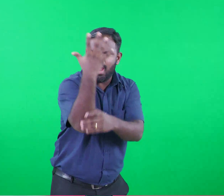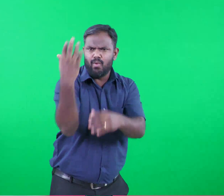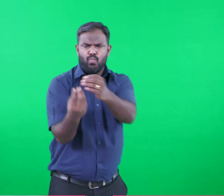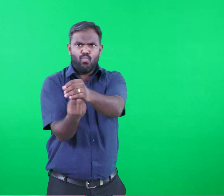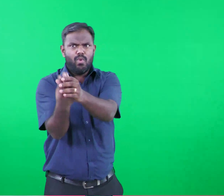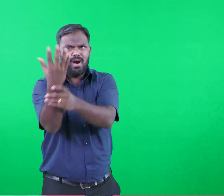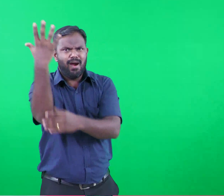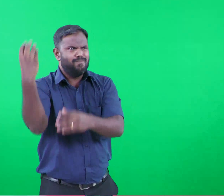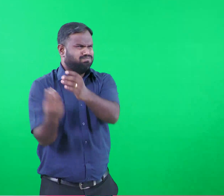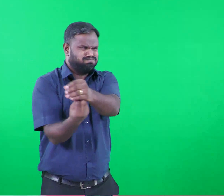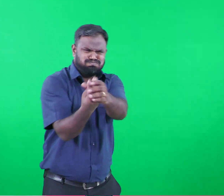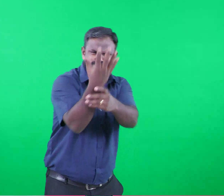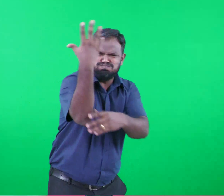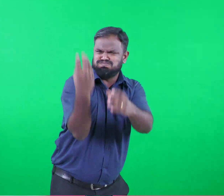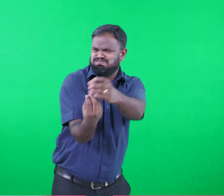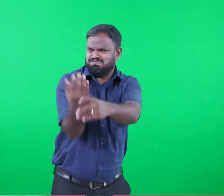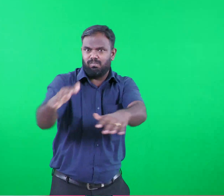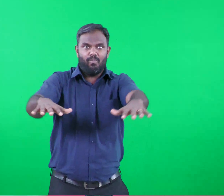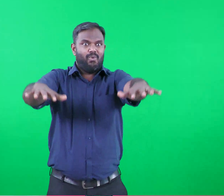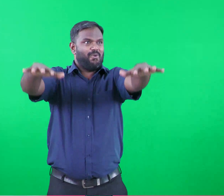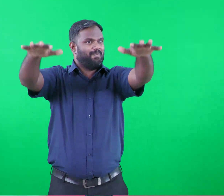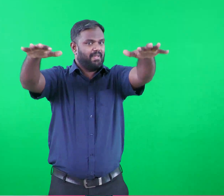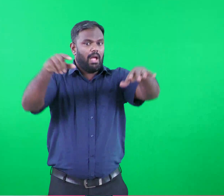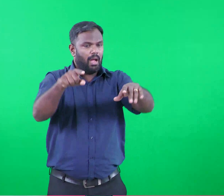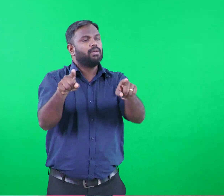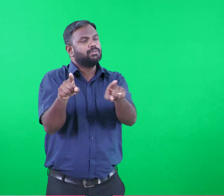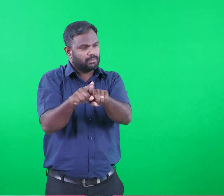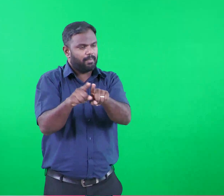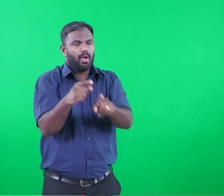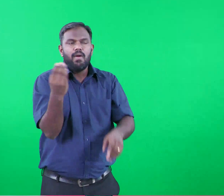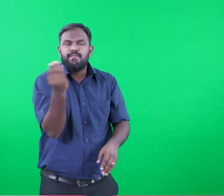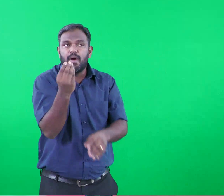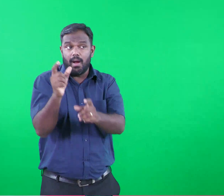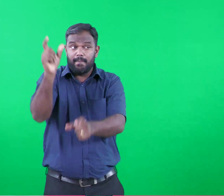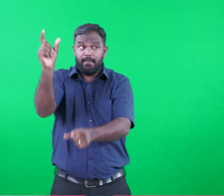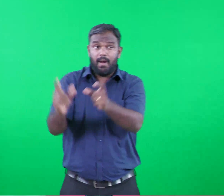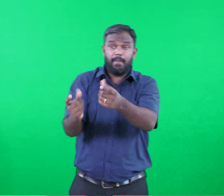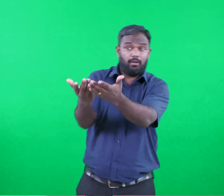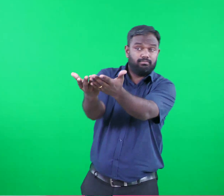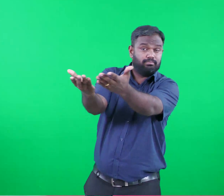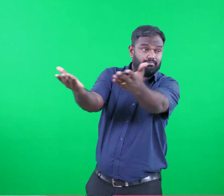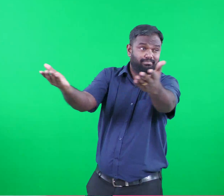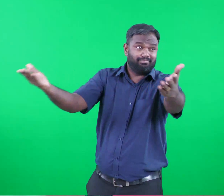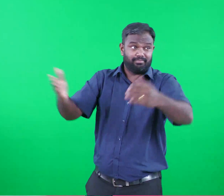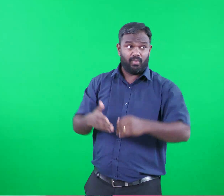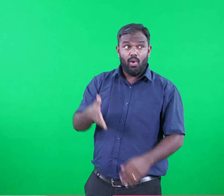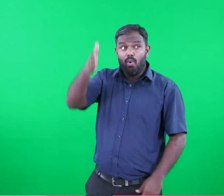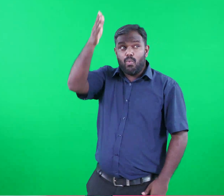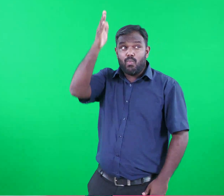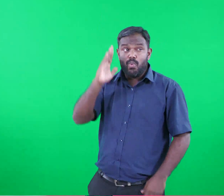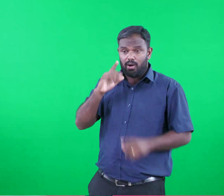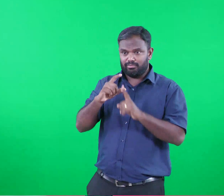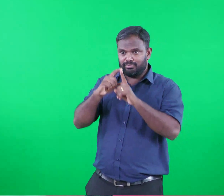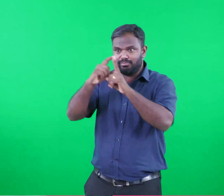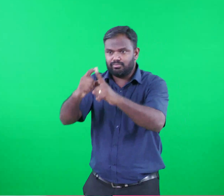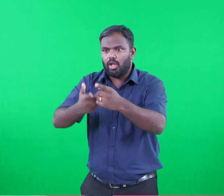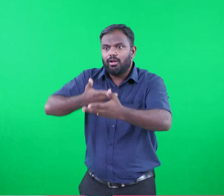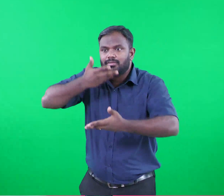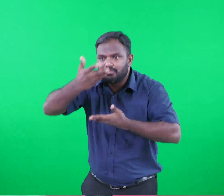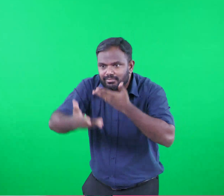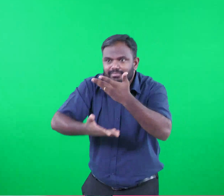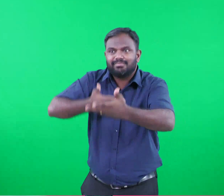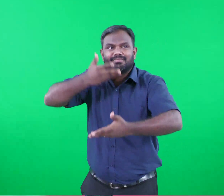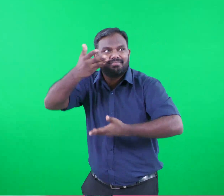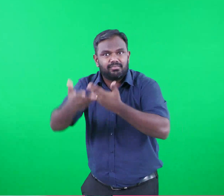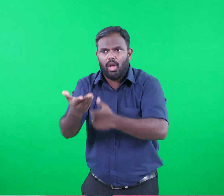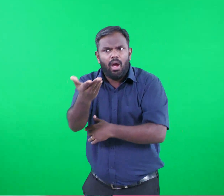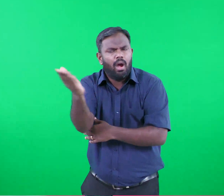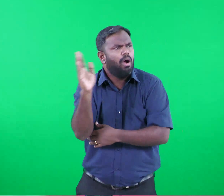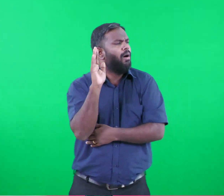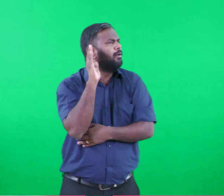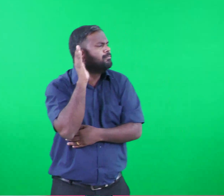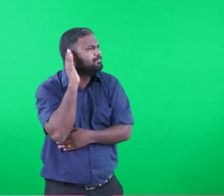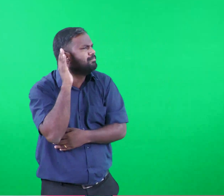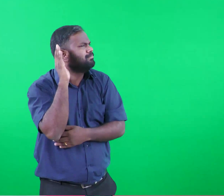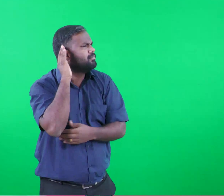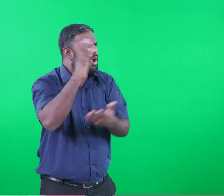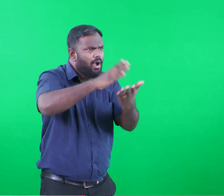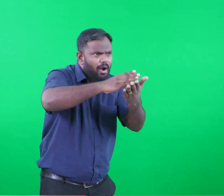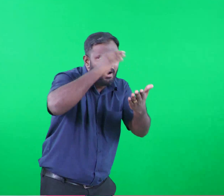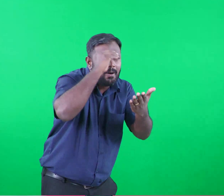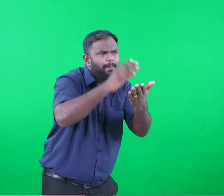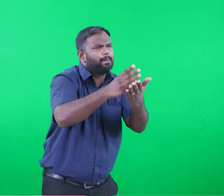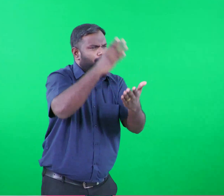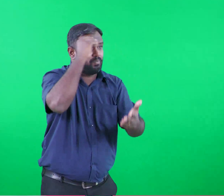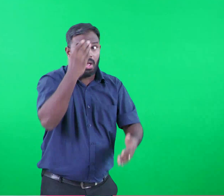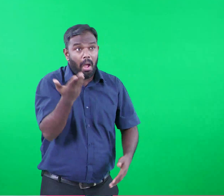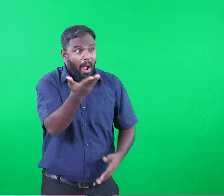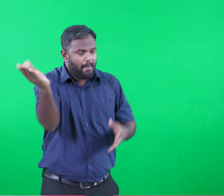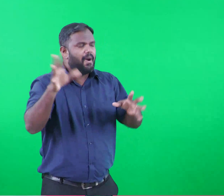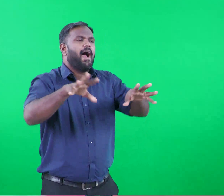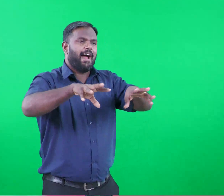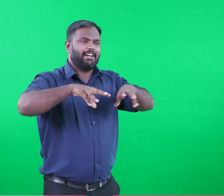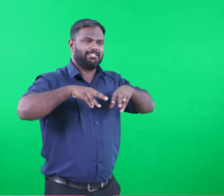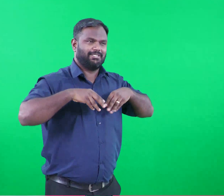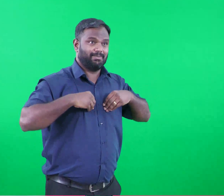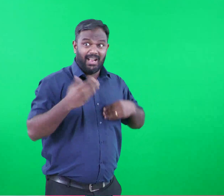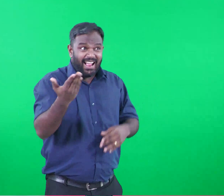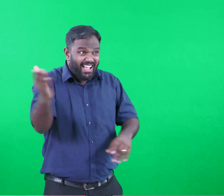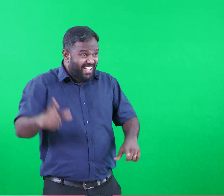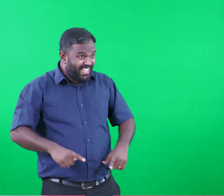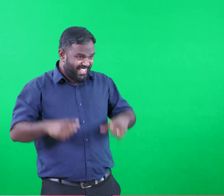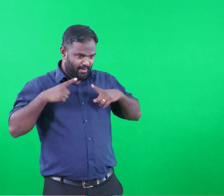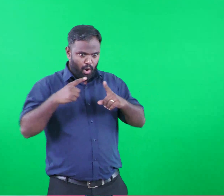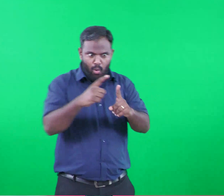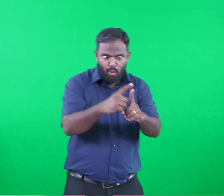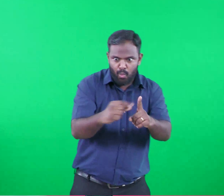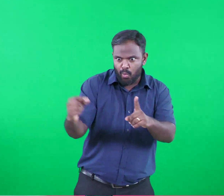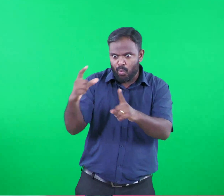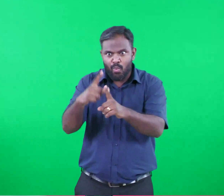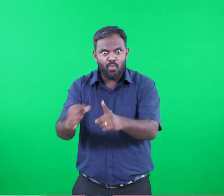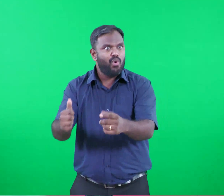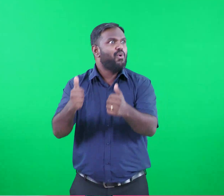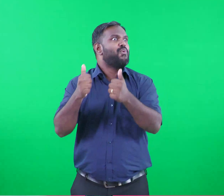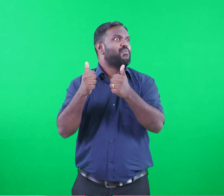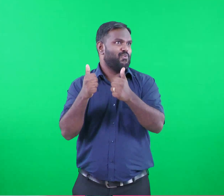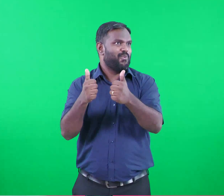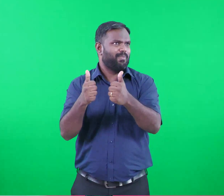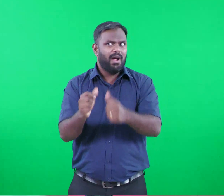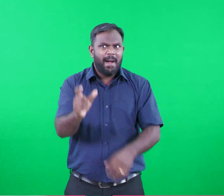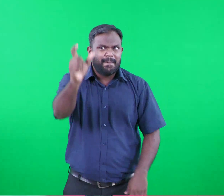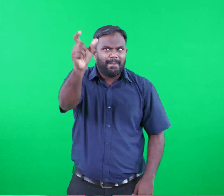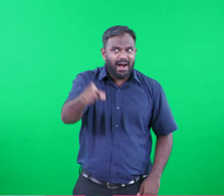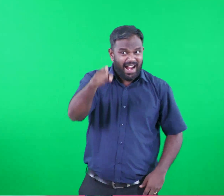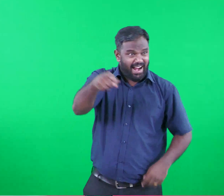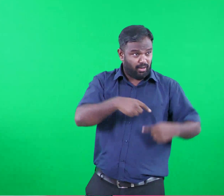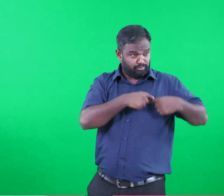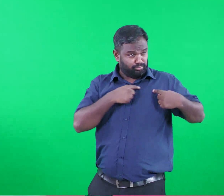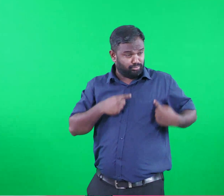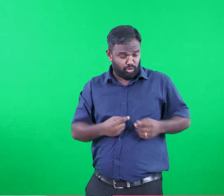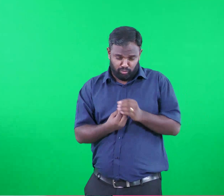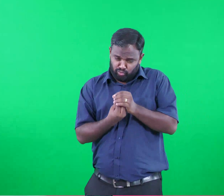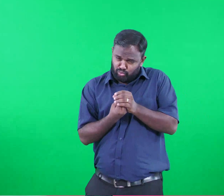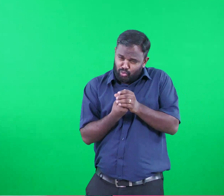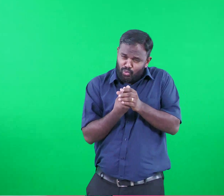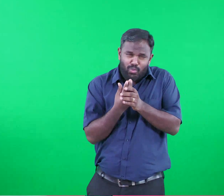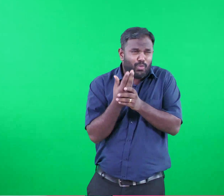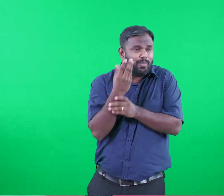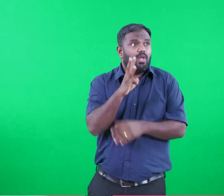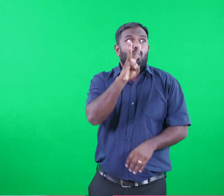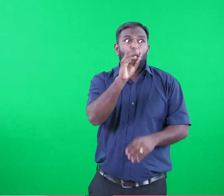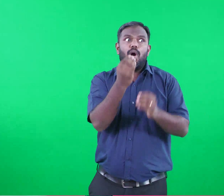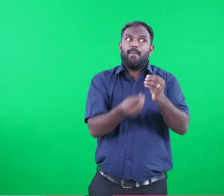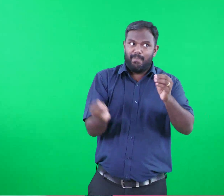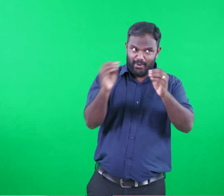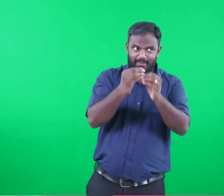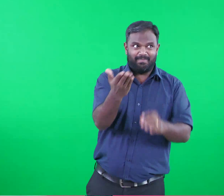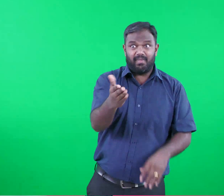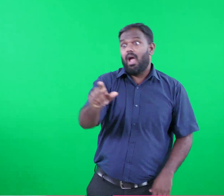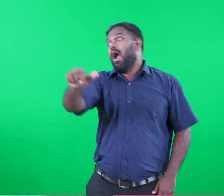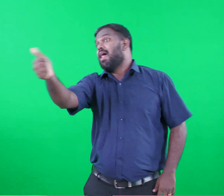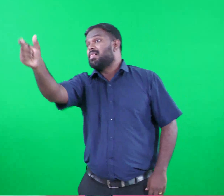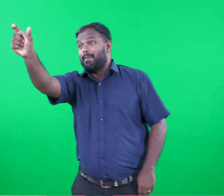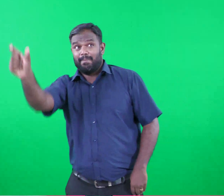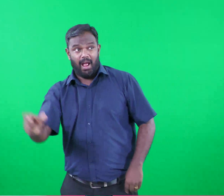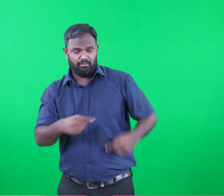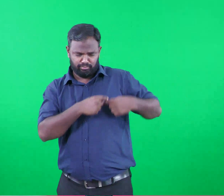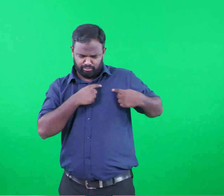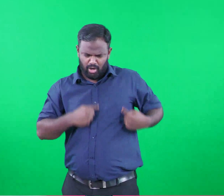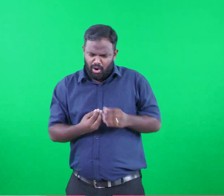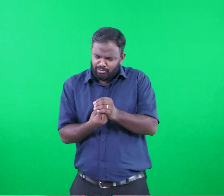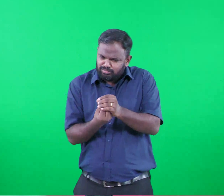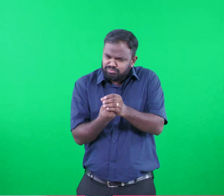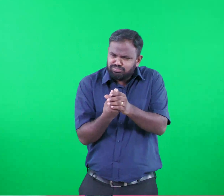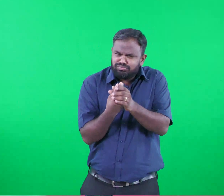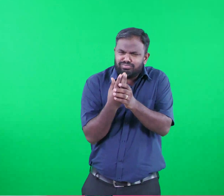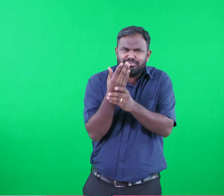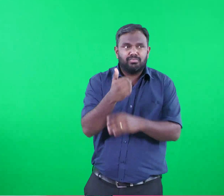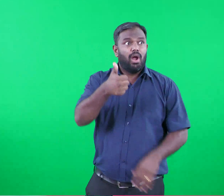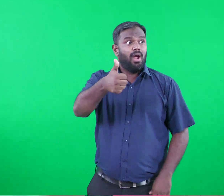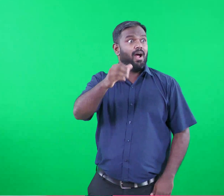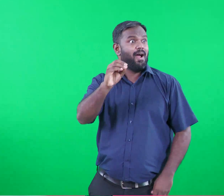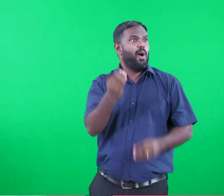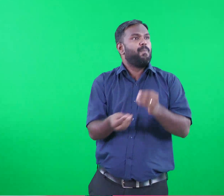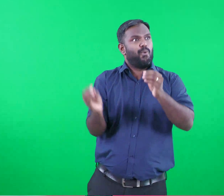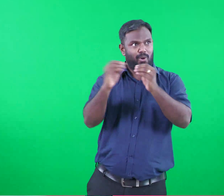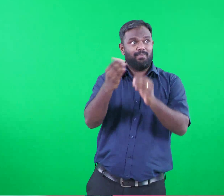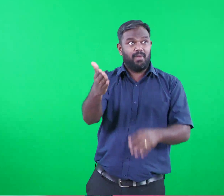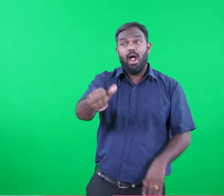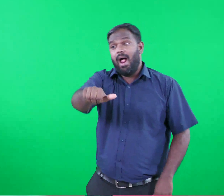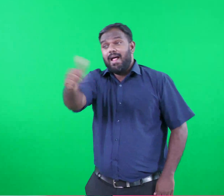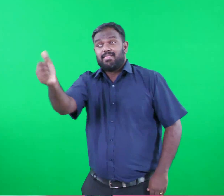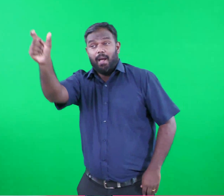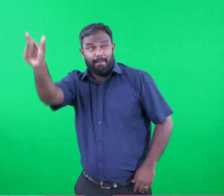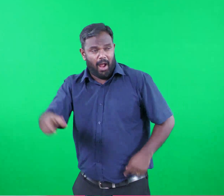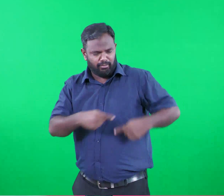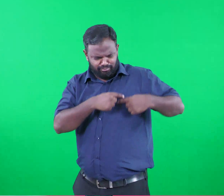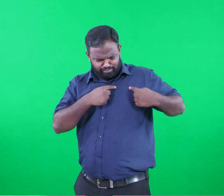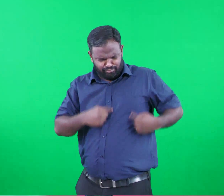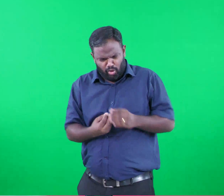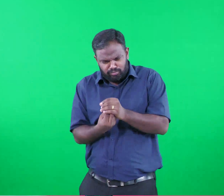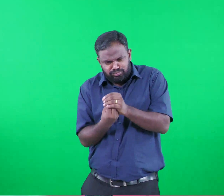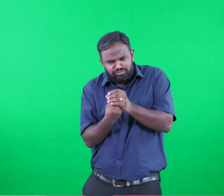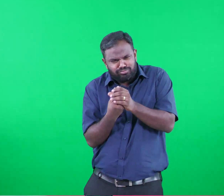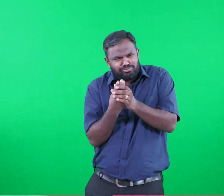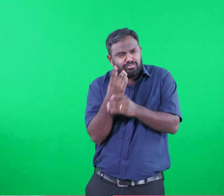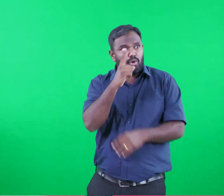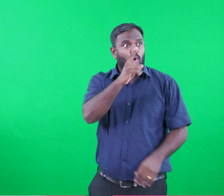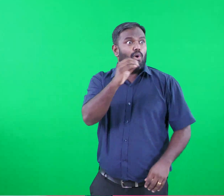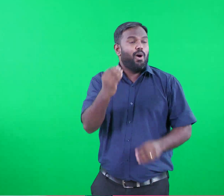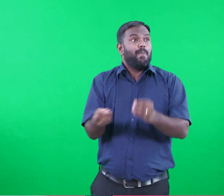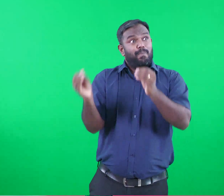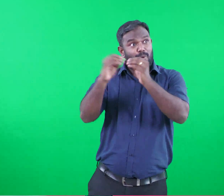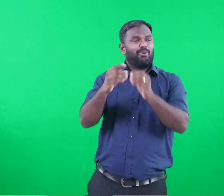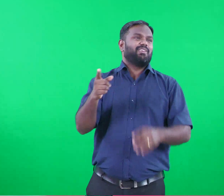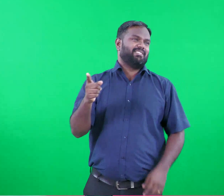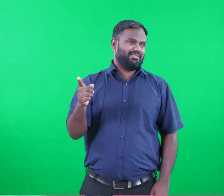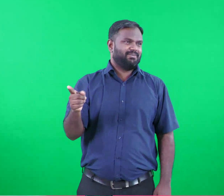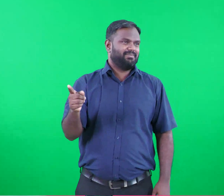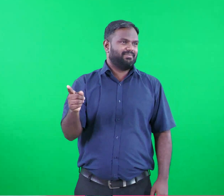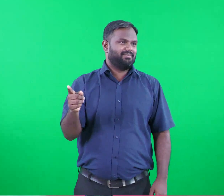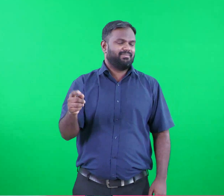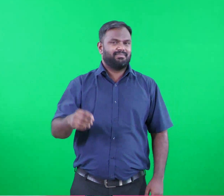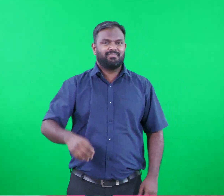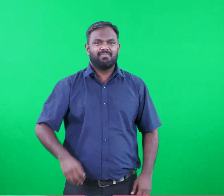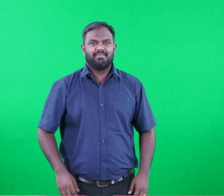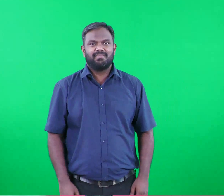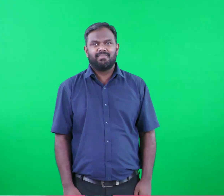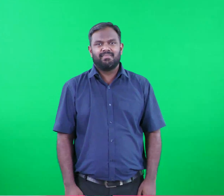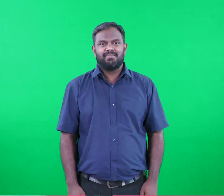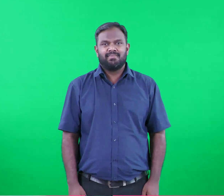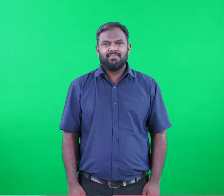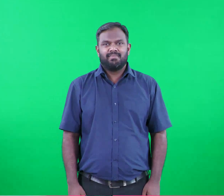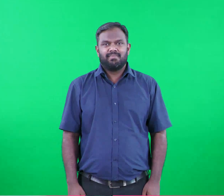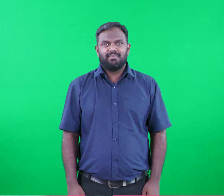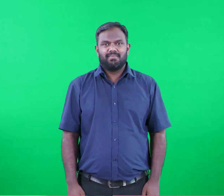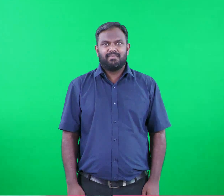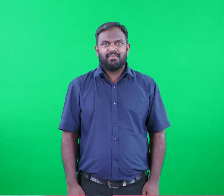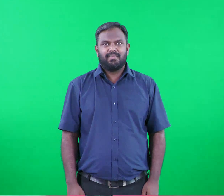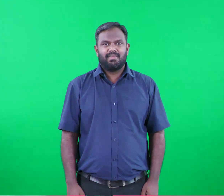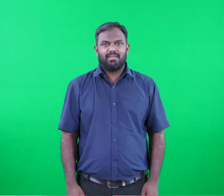They hear the word, receive it, and produce a crop- thirtyfold, sixtyfold, or a hundredfold."